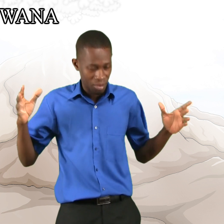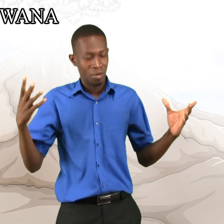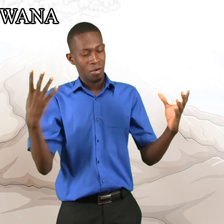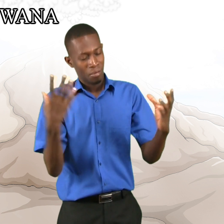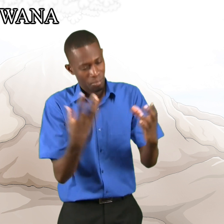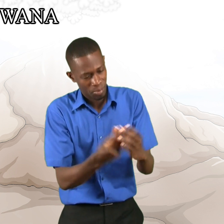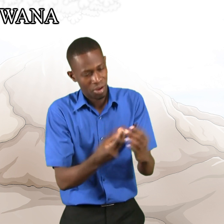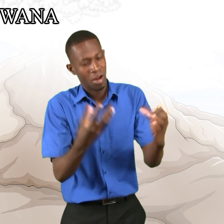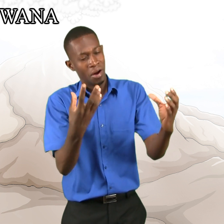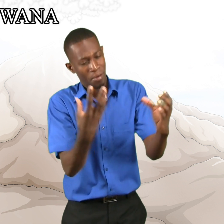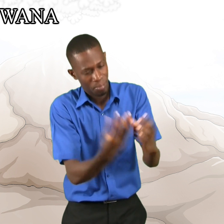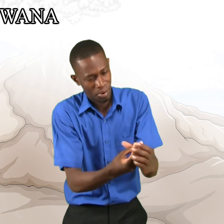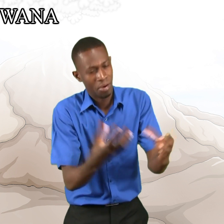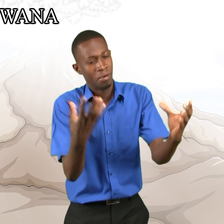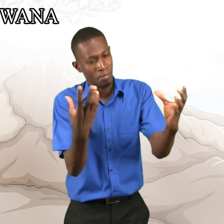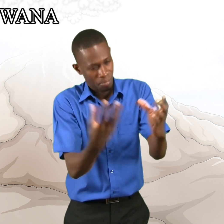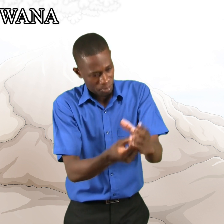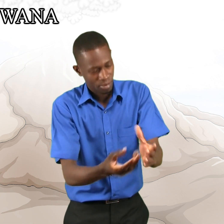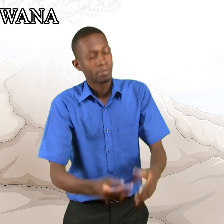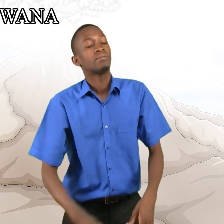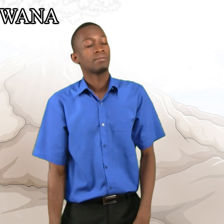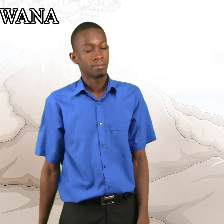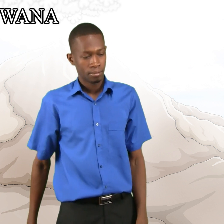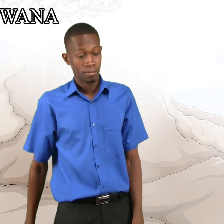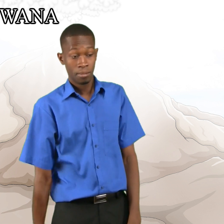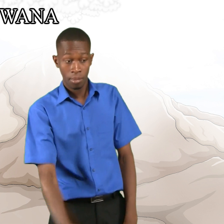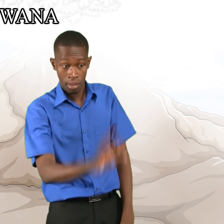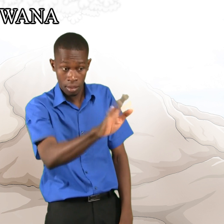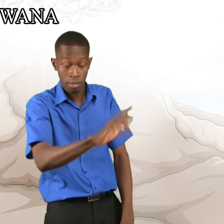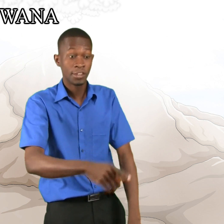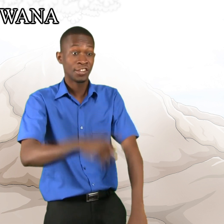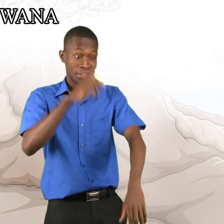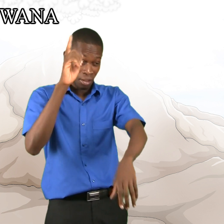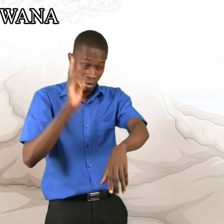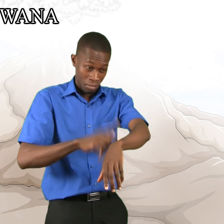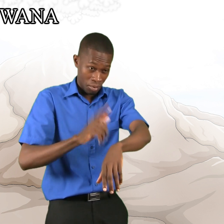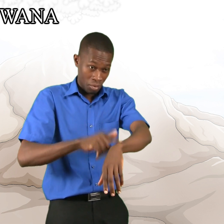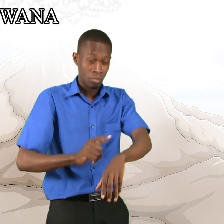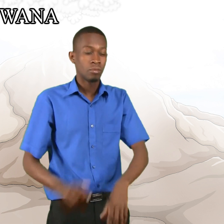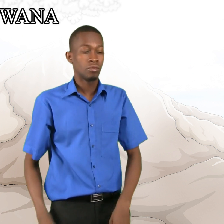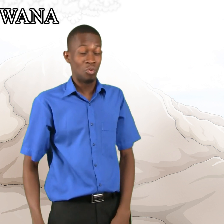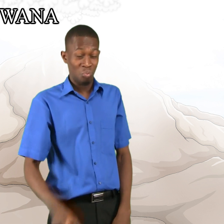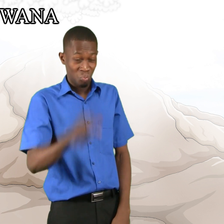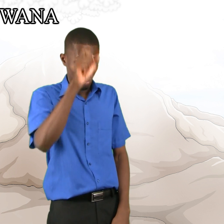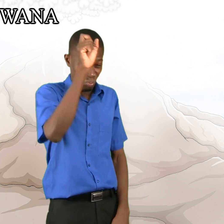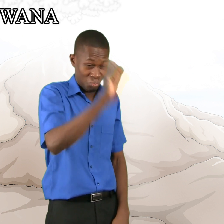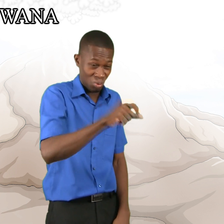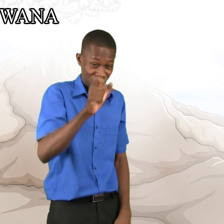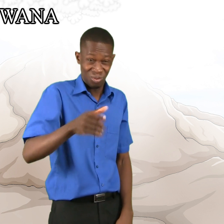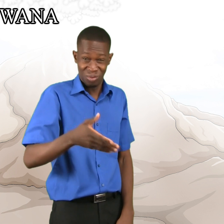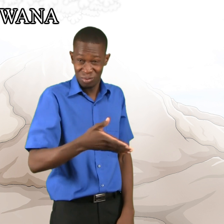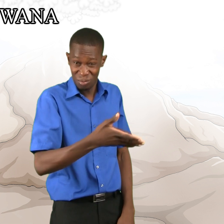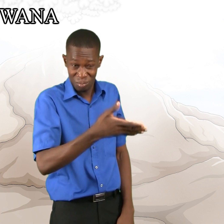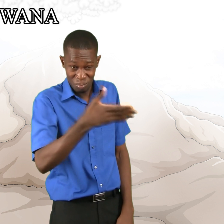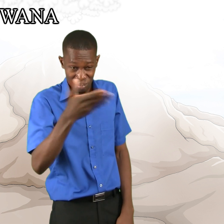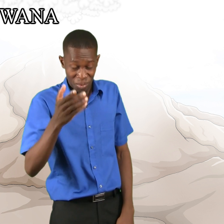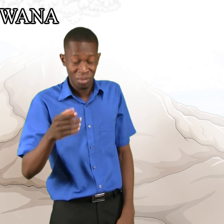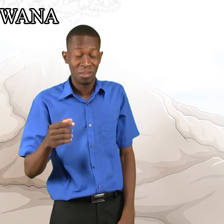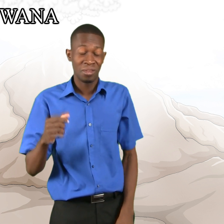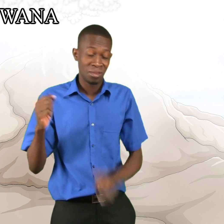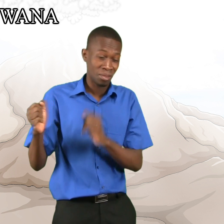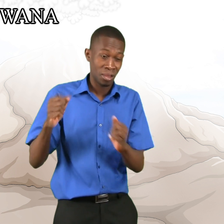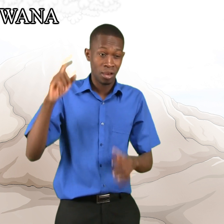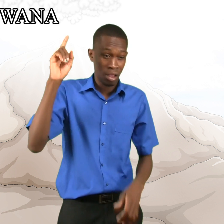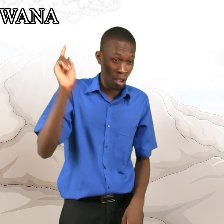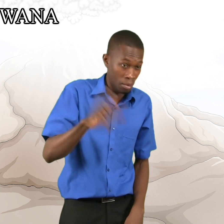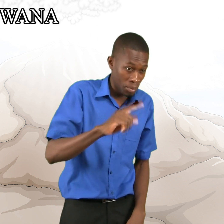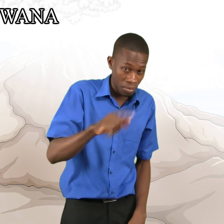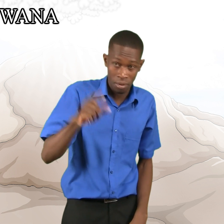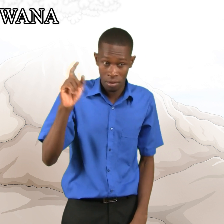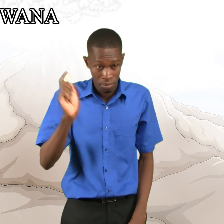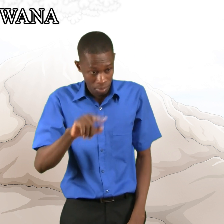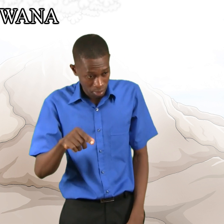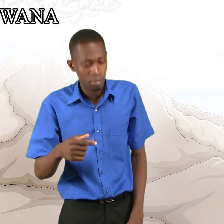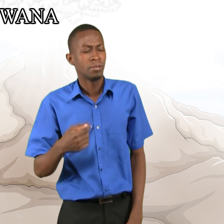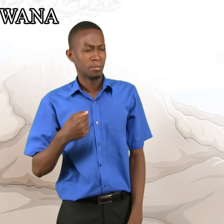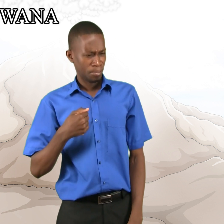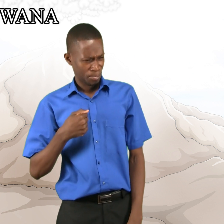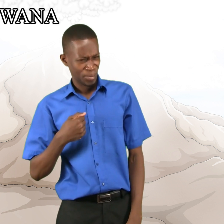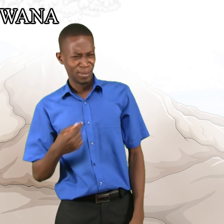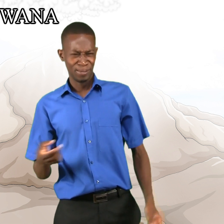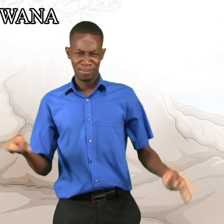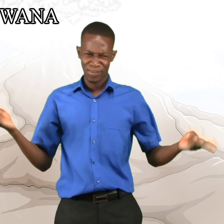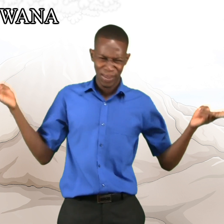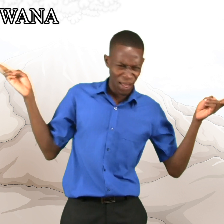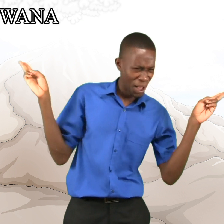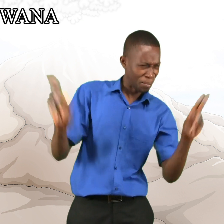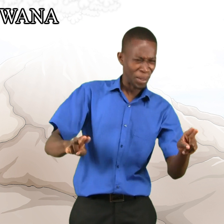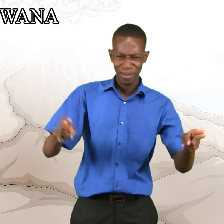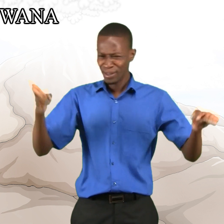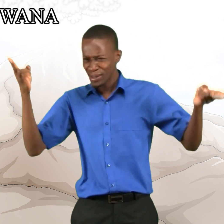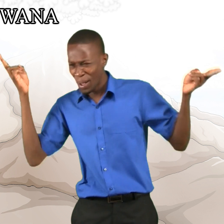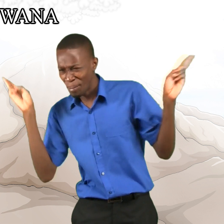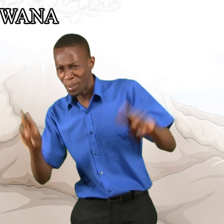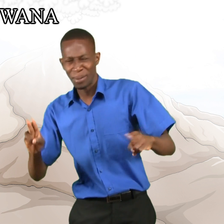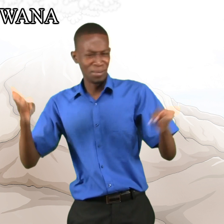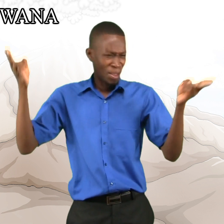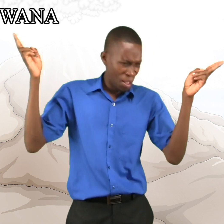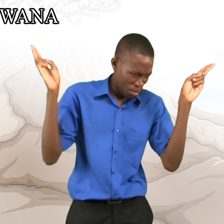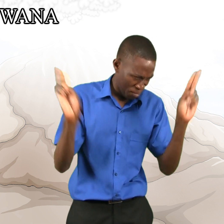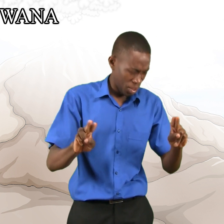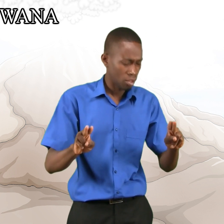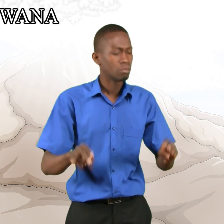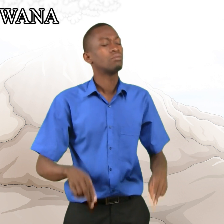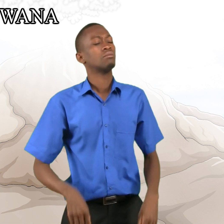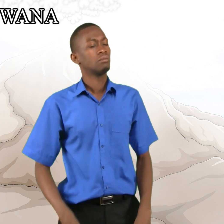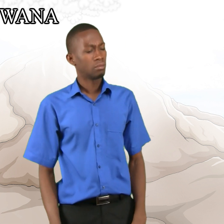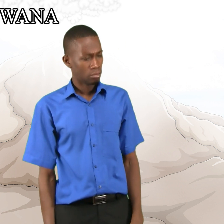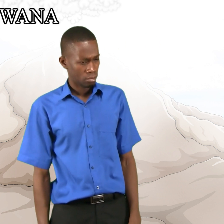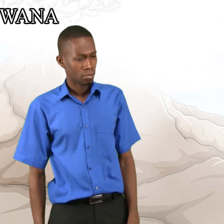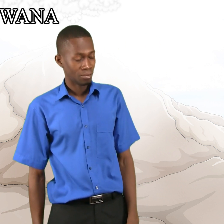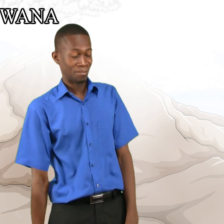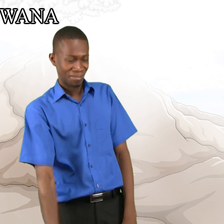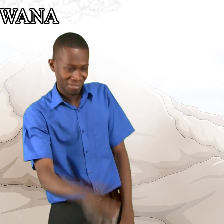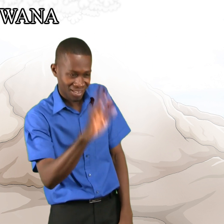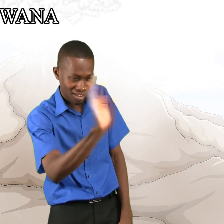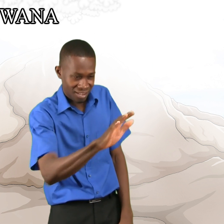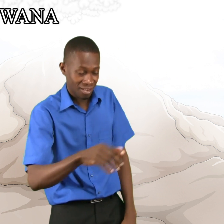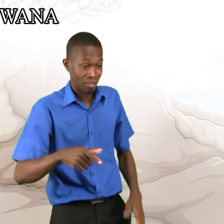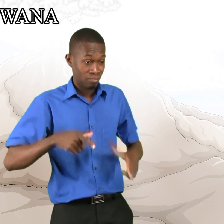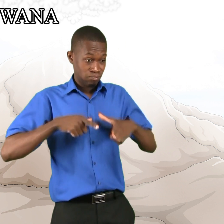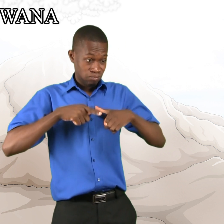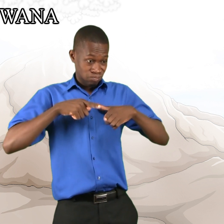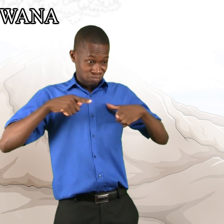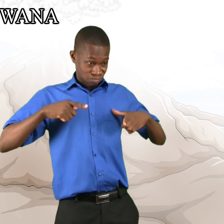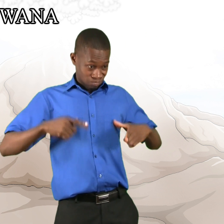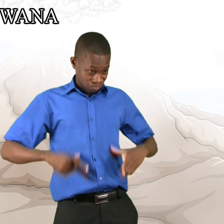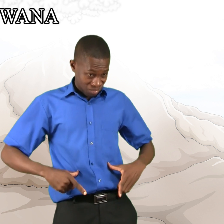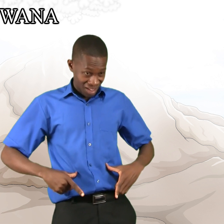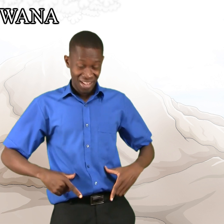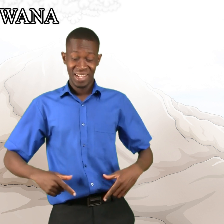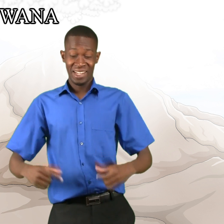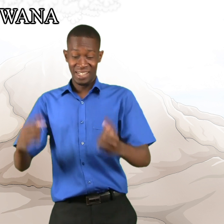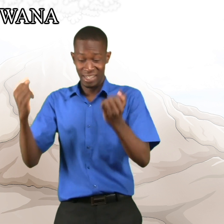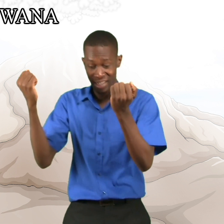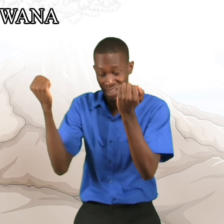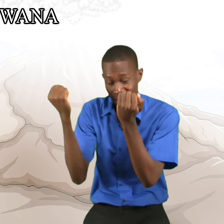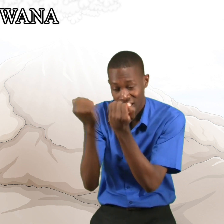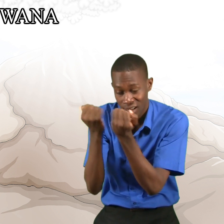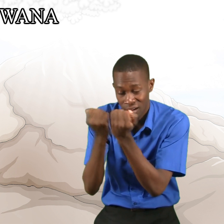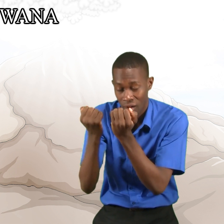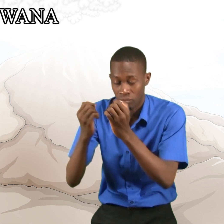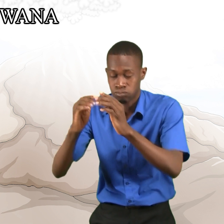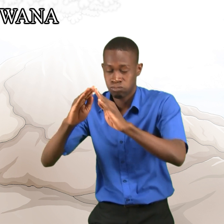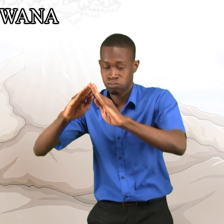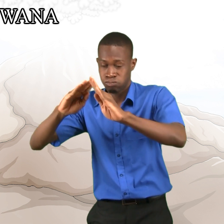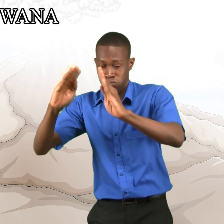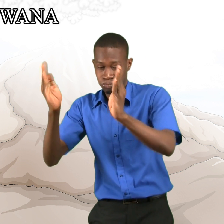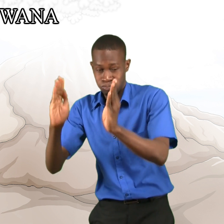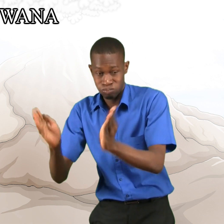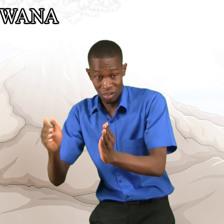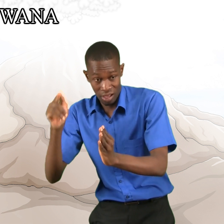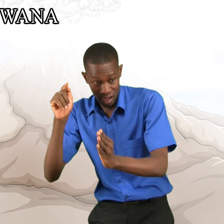But on the day I settle accounts, I will punish them for their sin.”